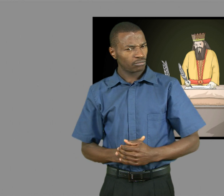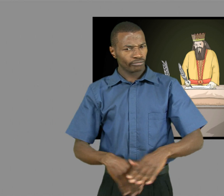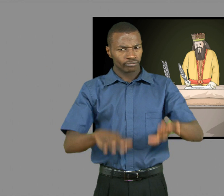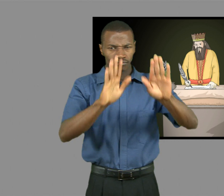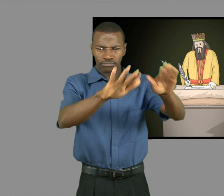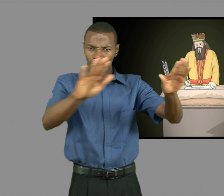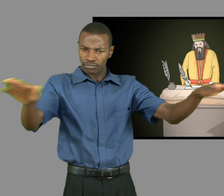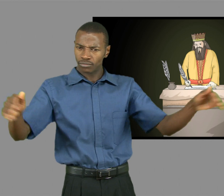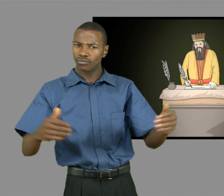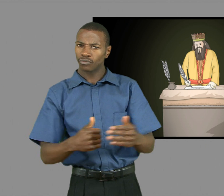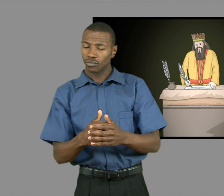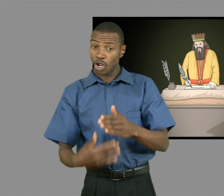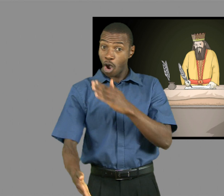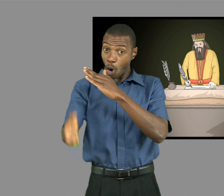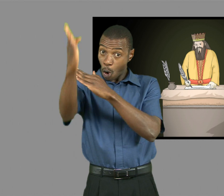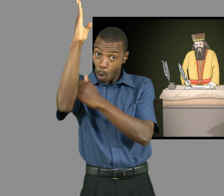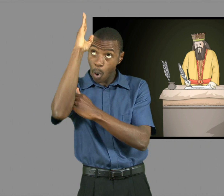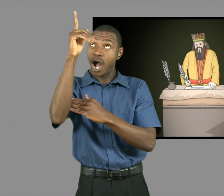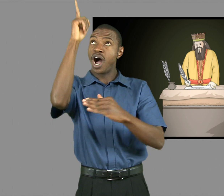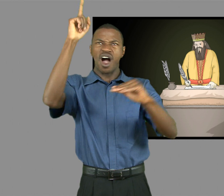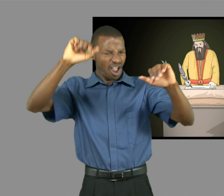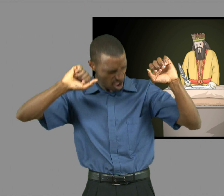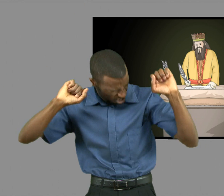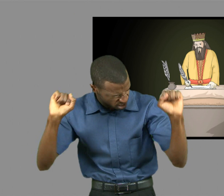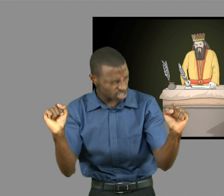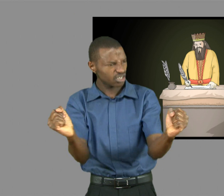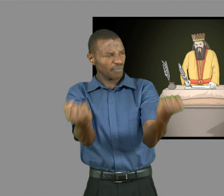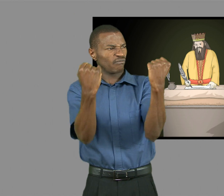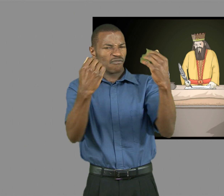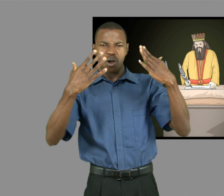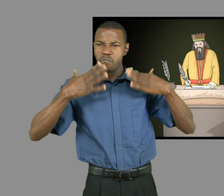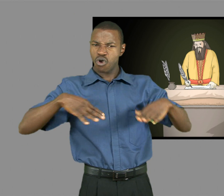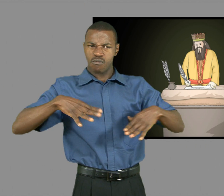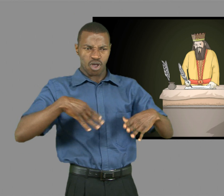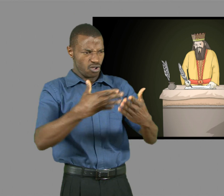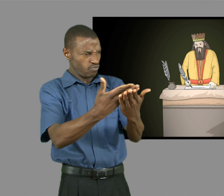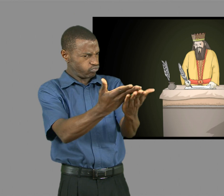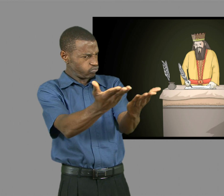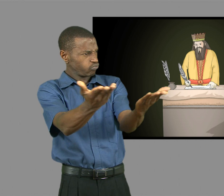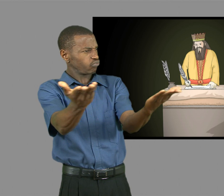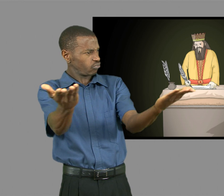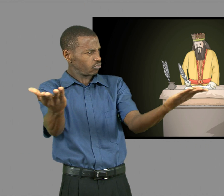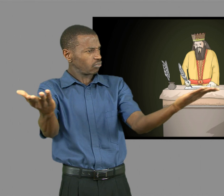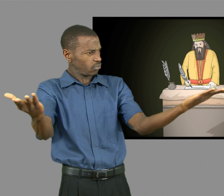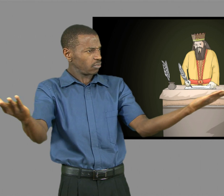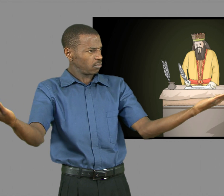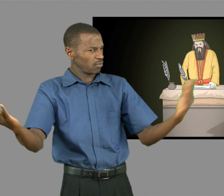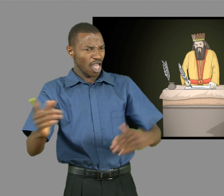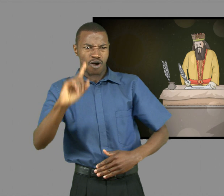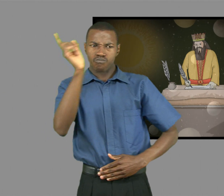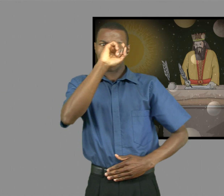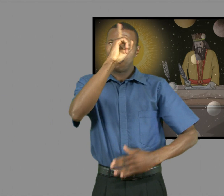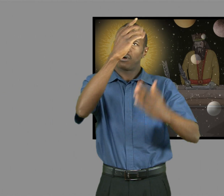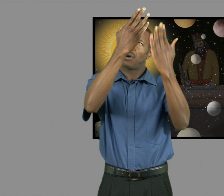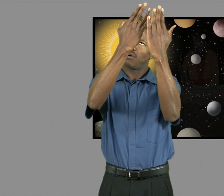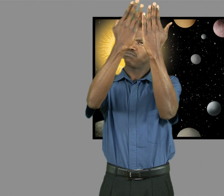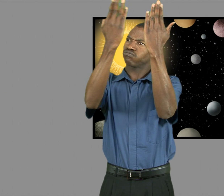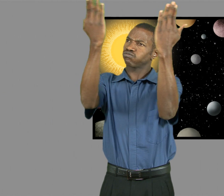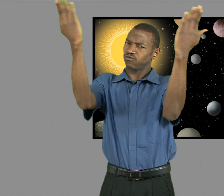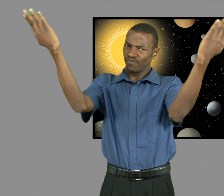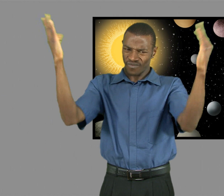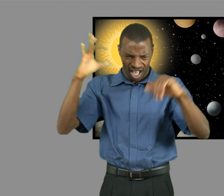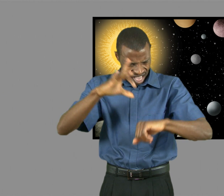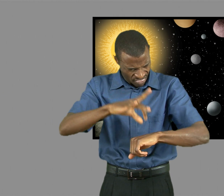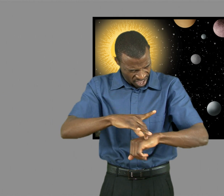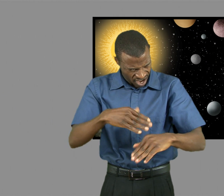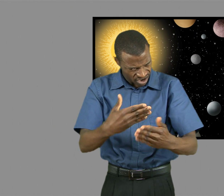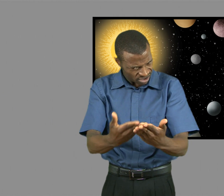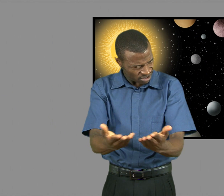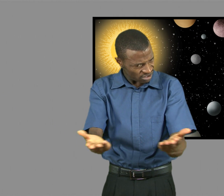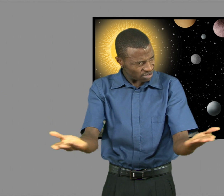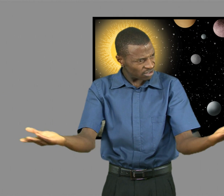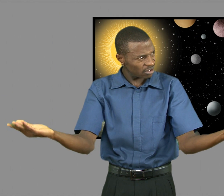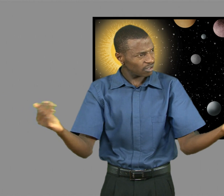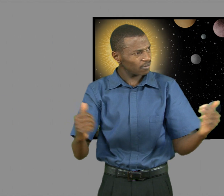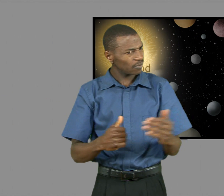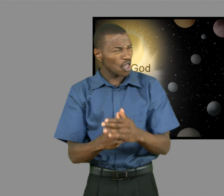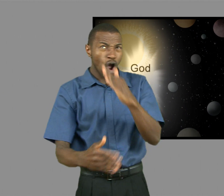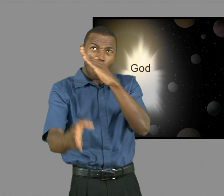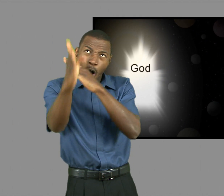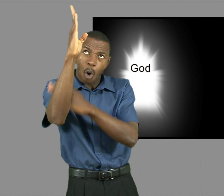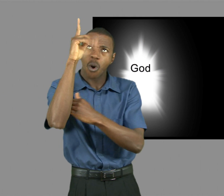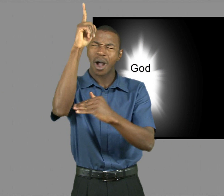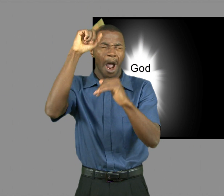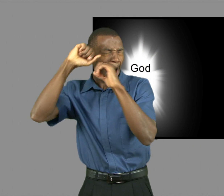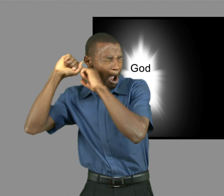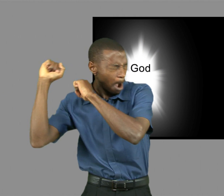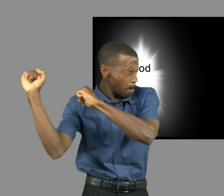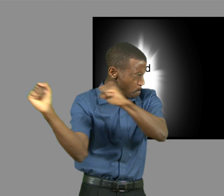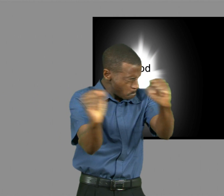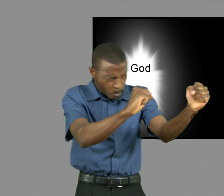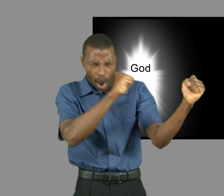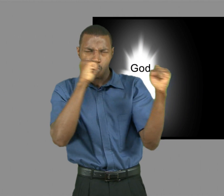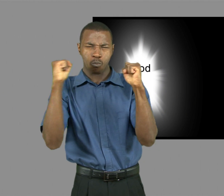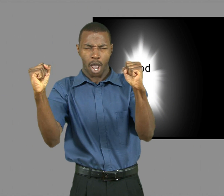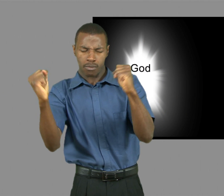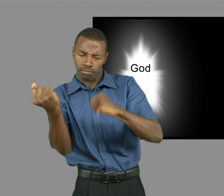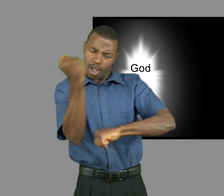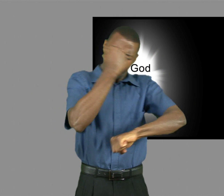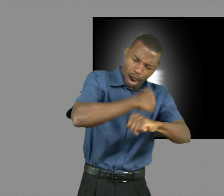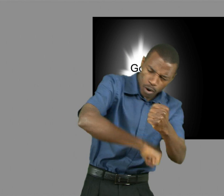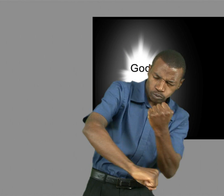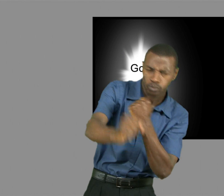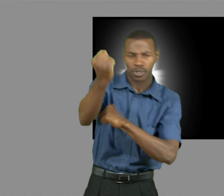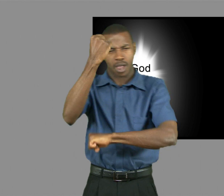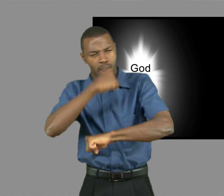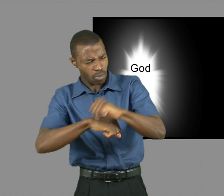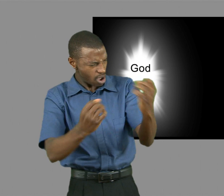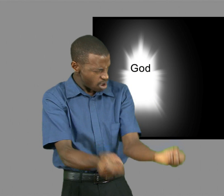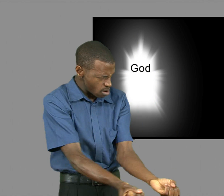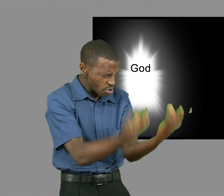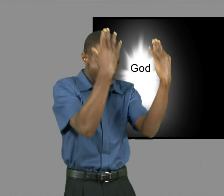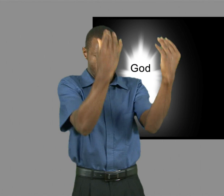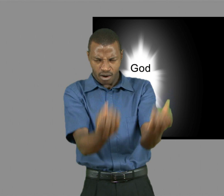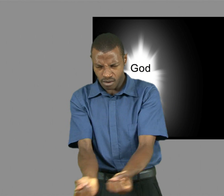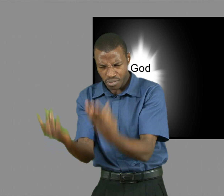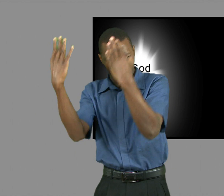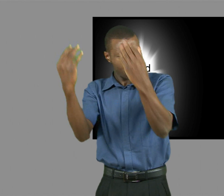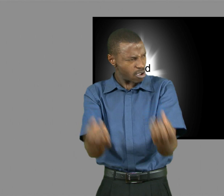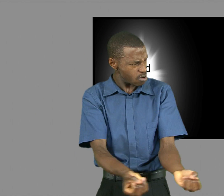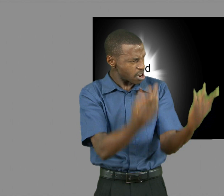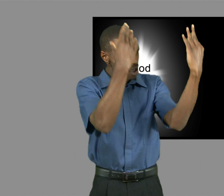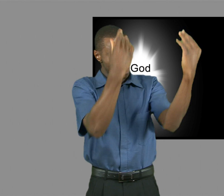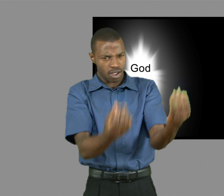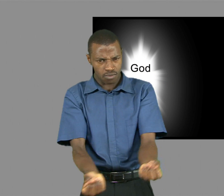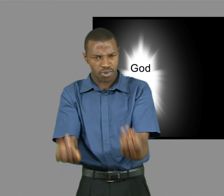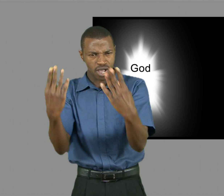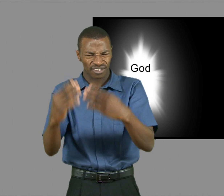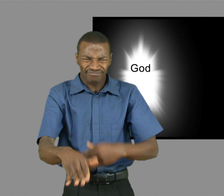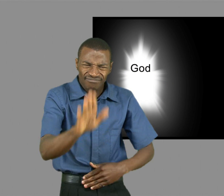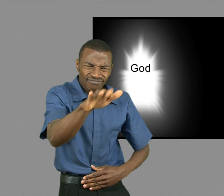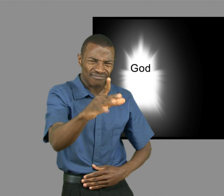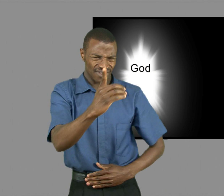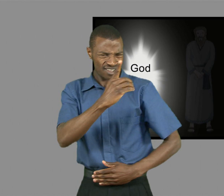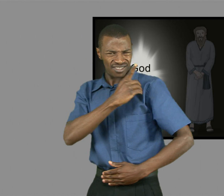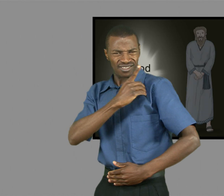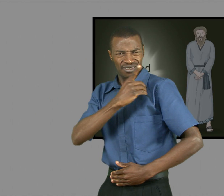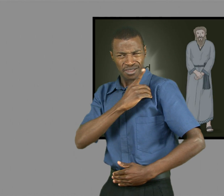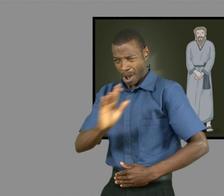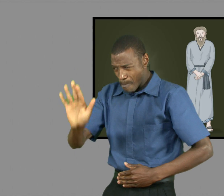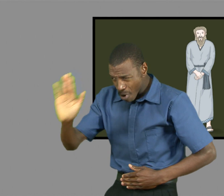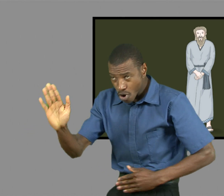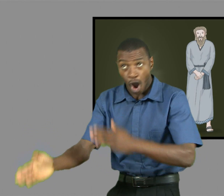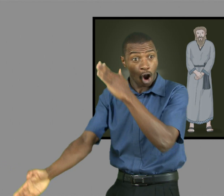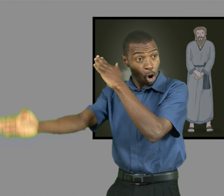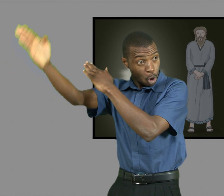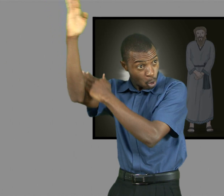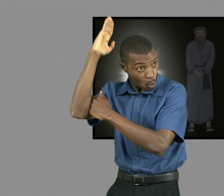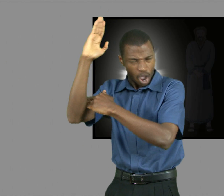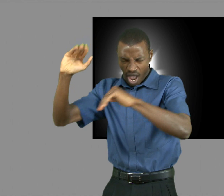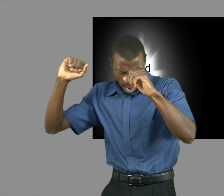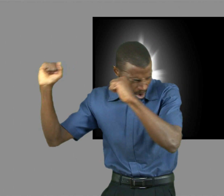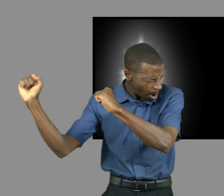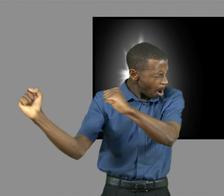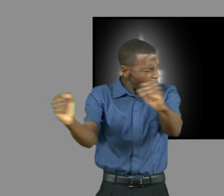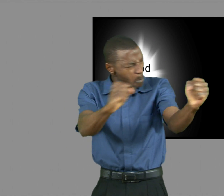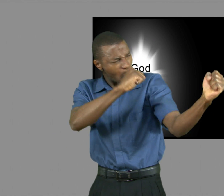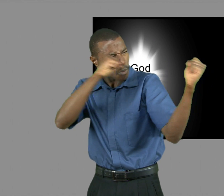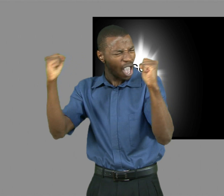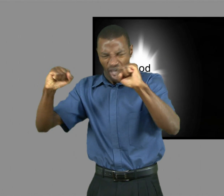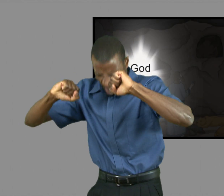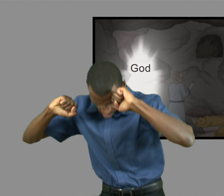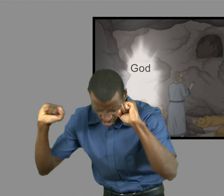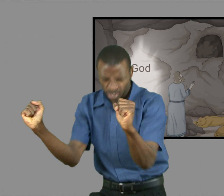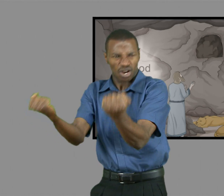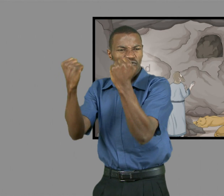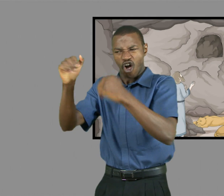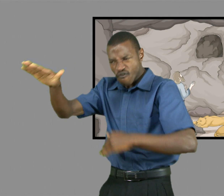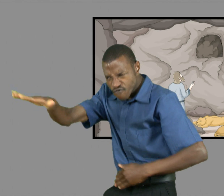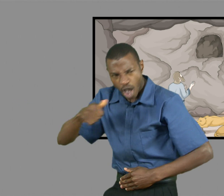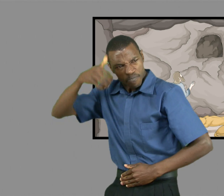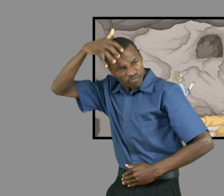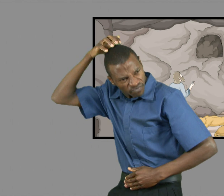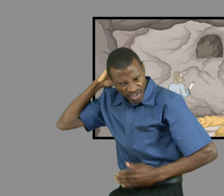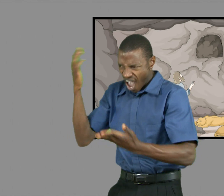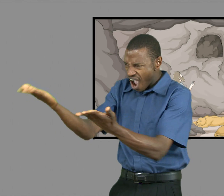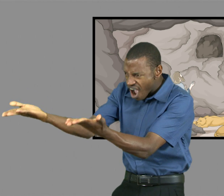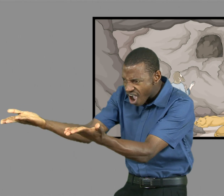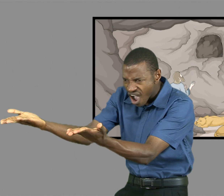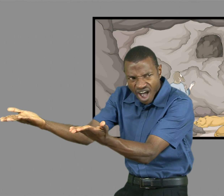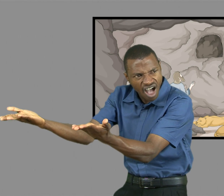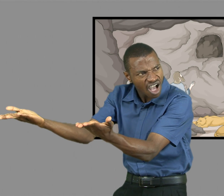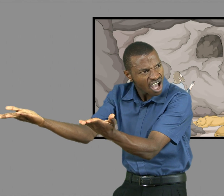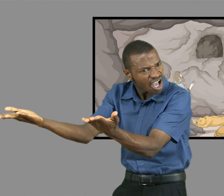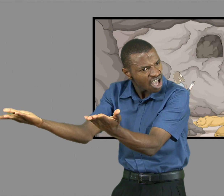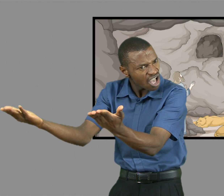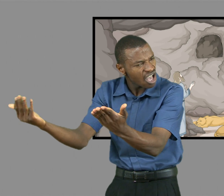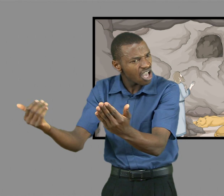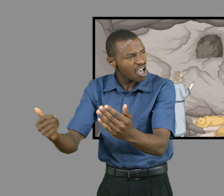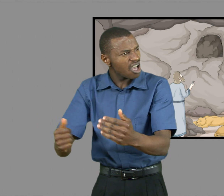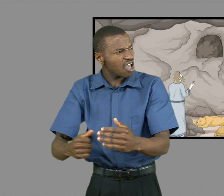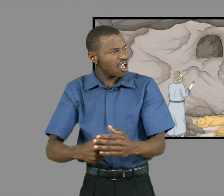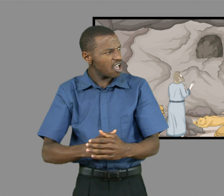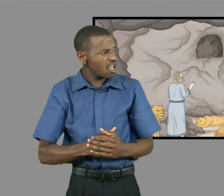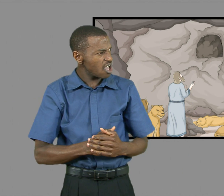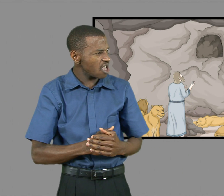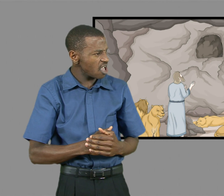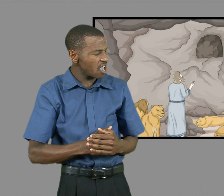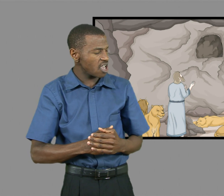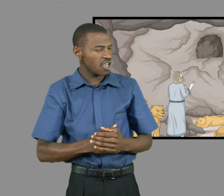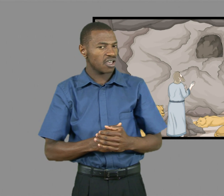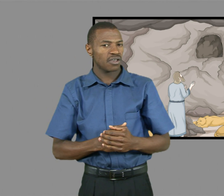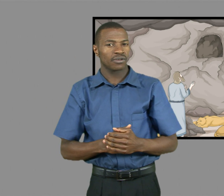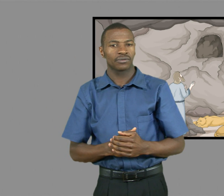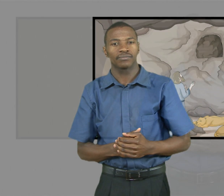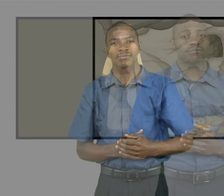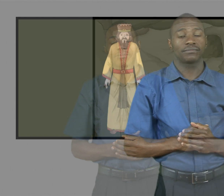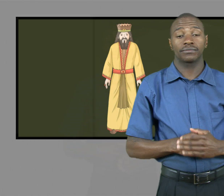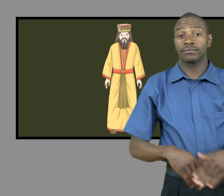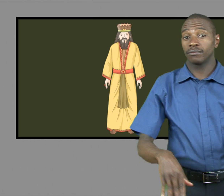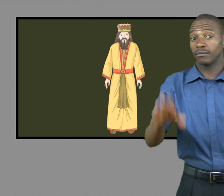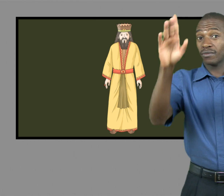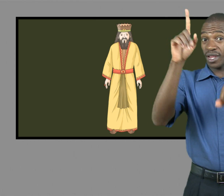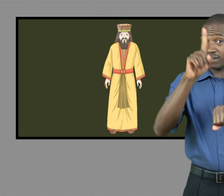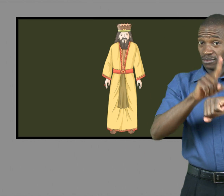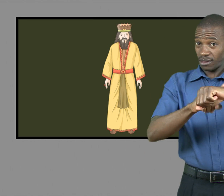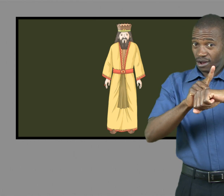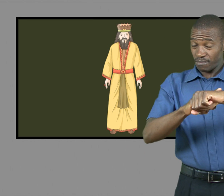He performs signs and wonders in the heavens and on the earth, for He has rescued Daniel from the power of the lions.”